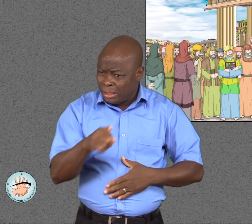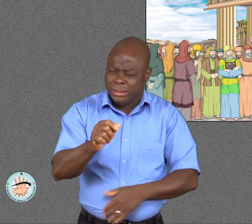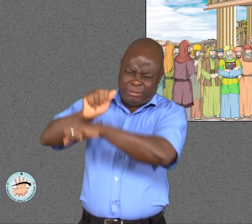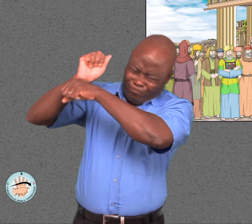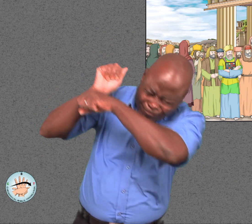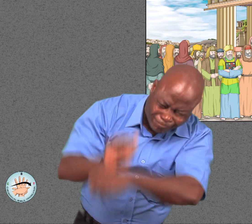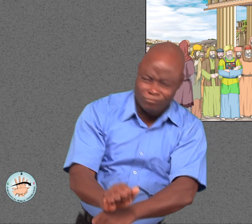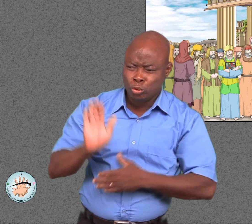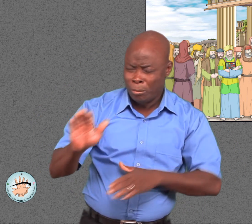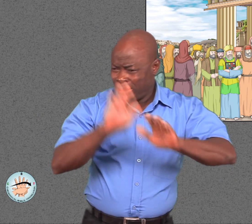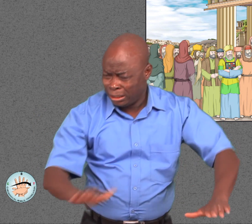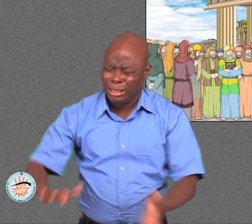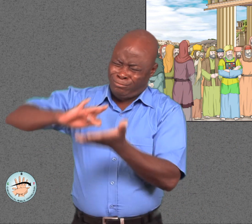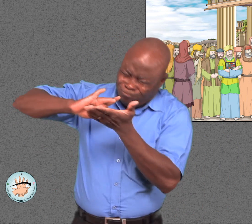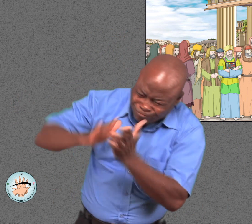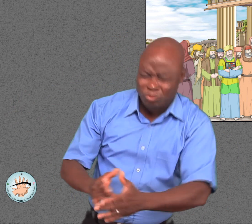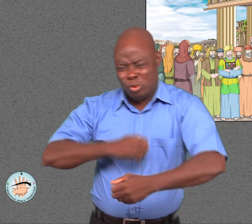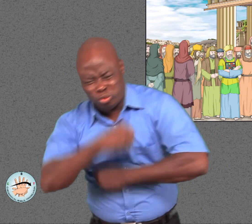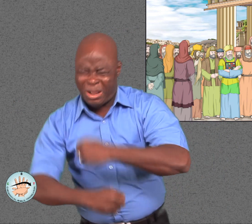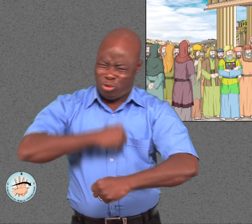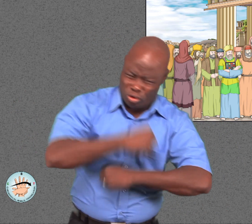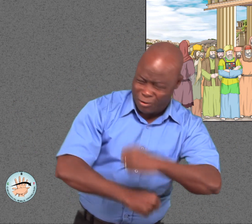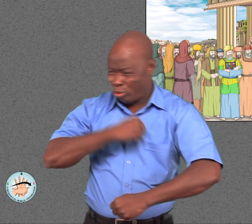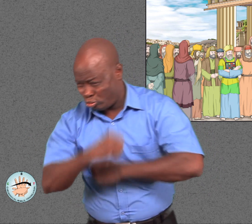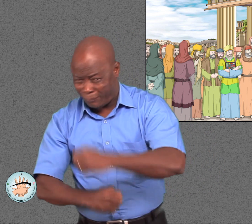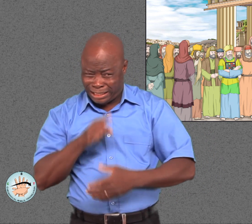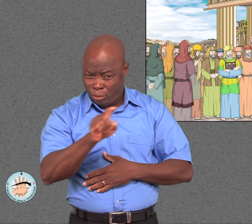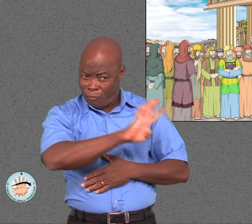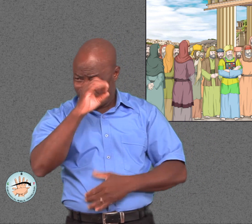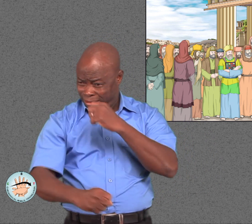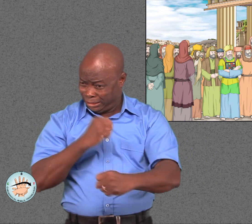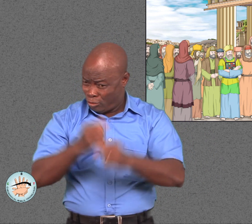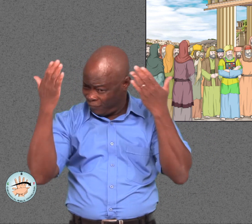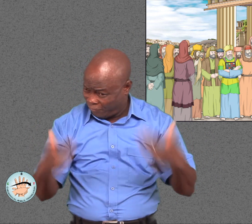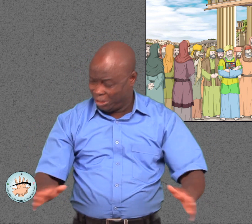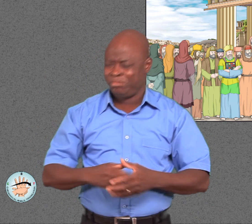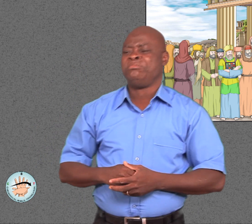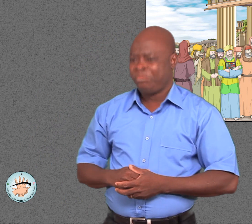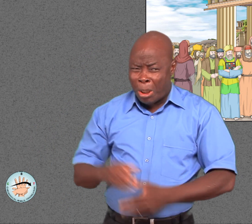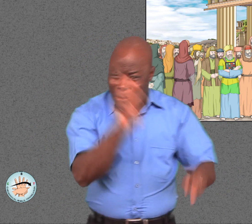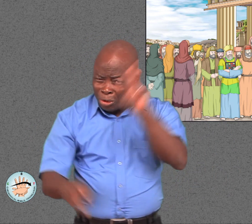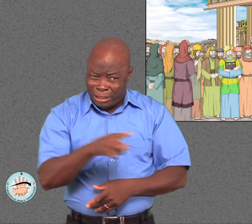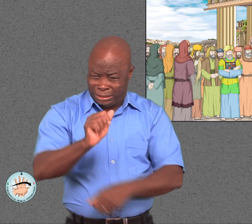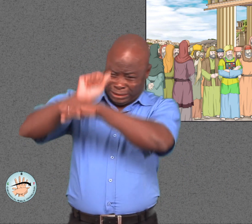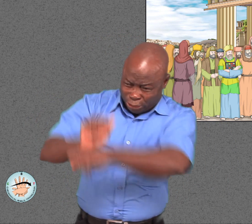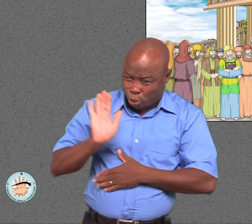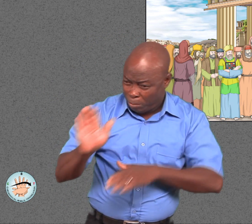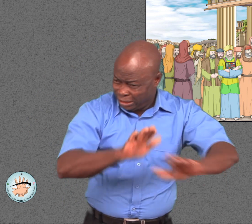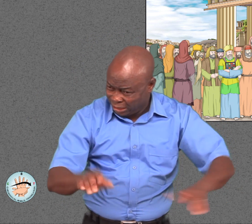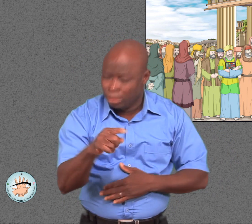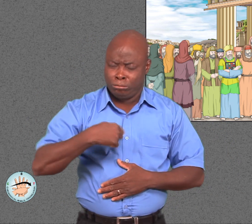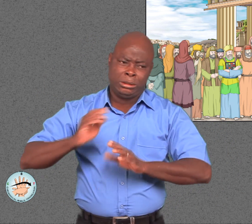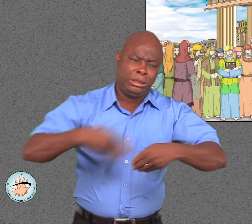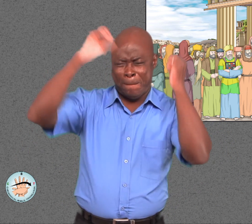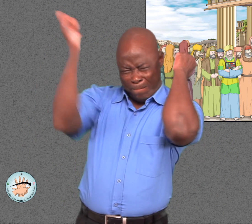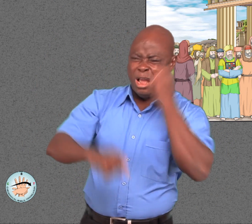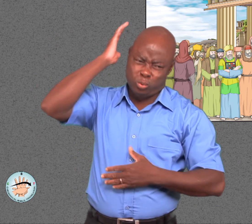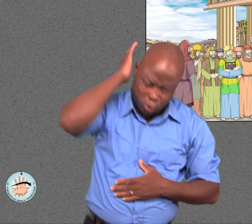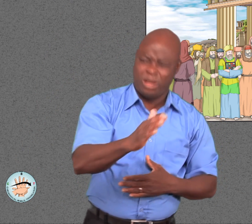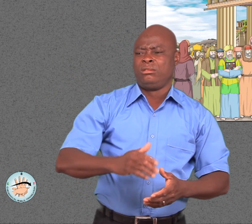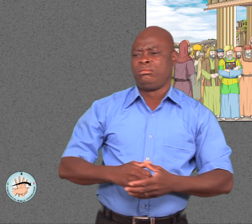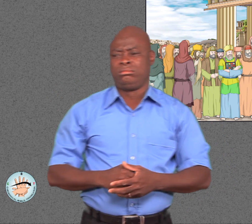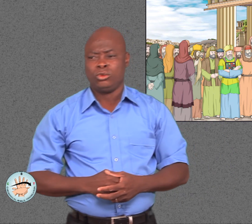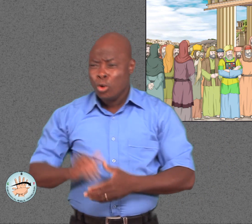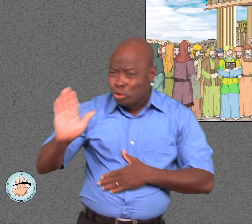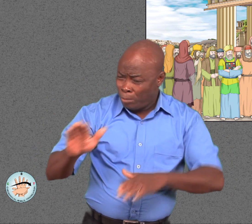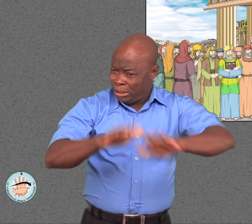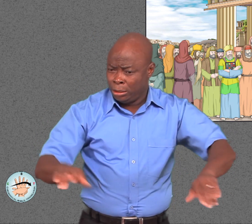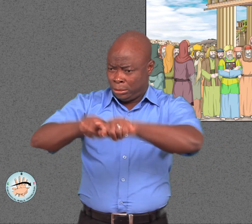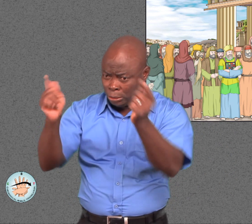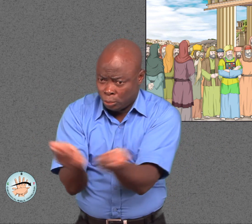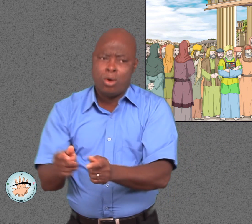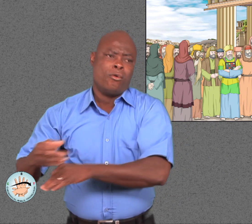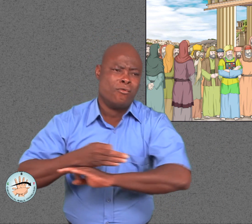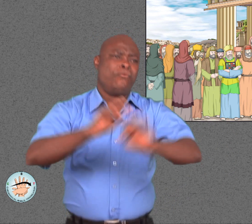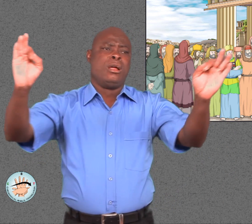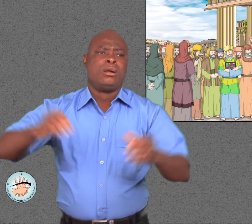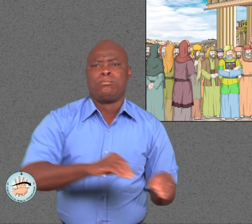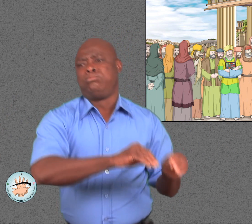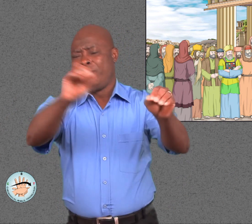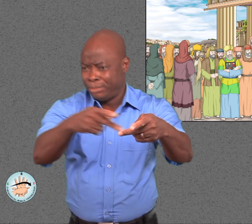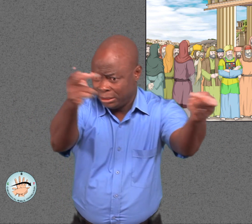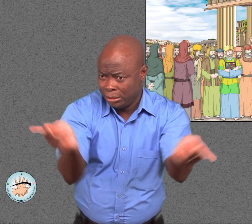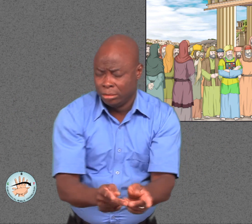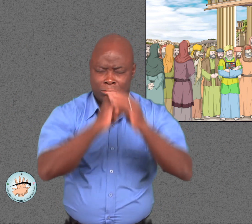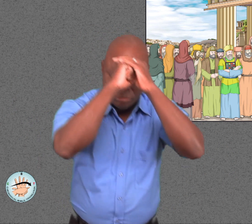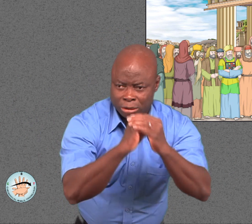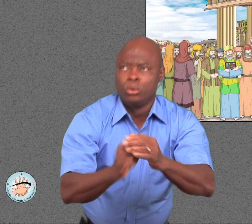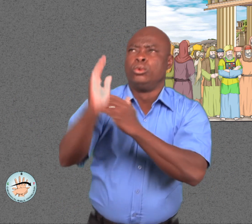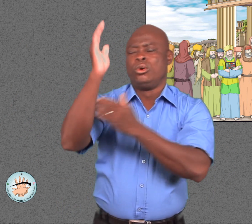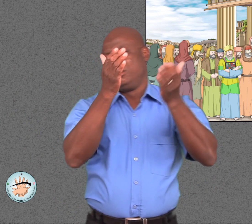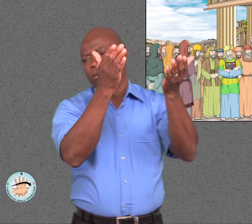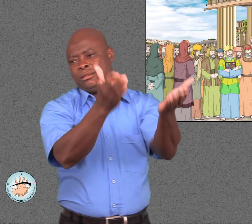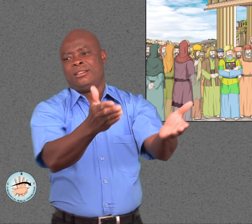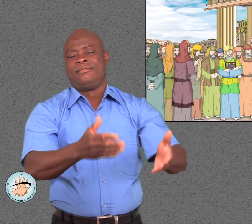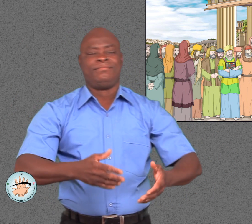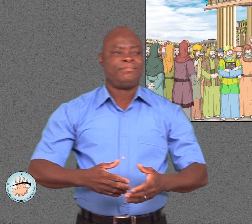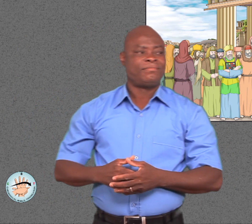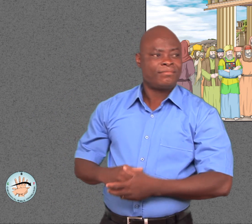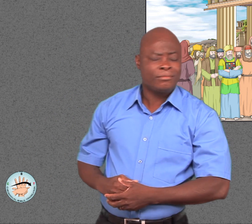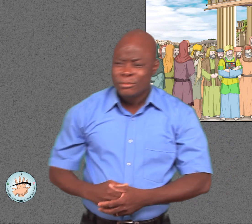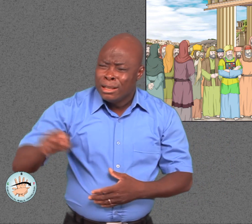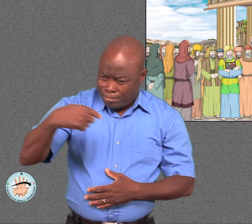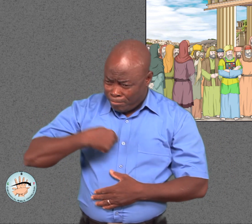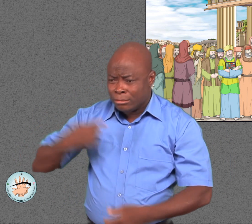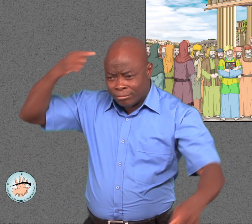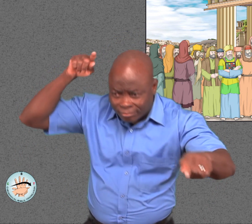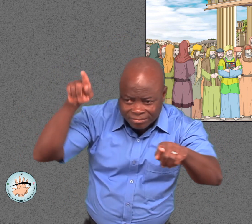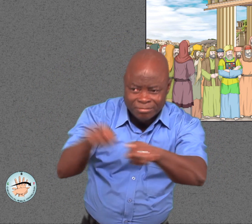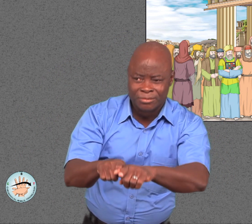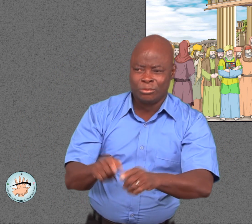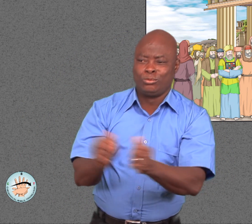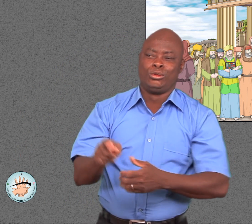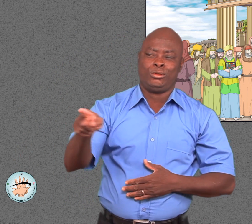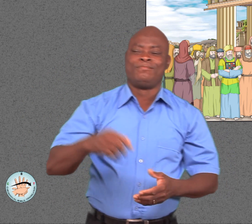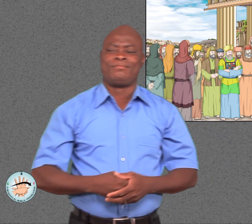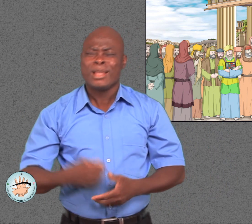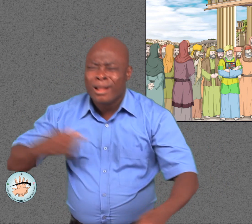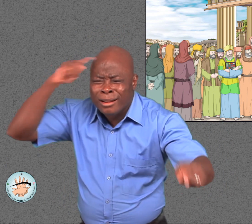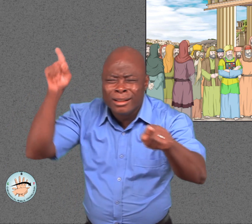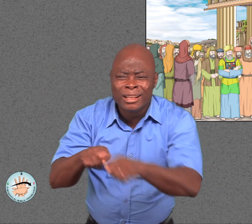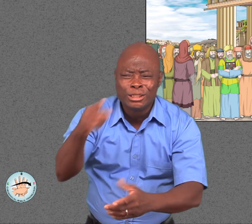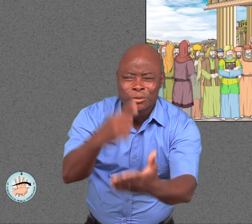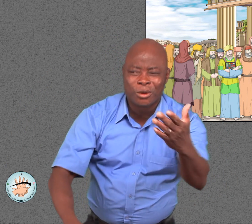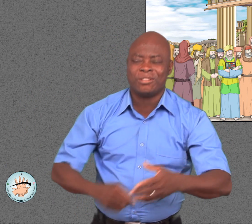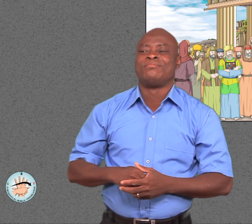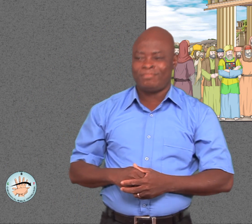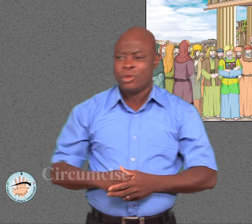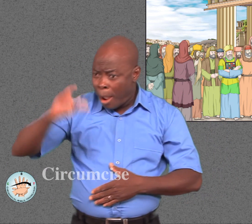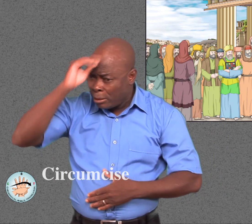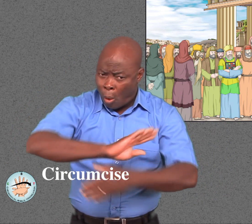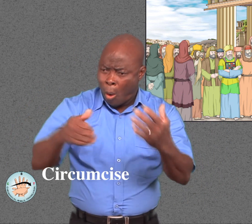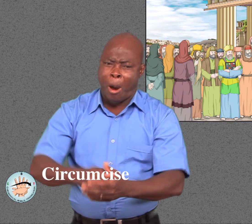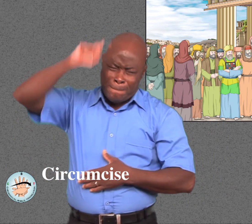‘But I will punish the nation that enslaves them,’ God said, ‘and afterward they will come forth and worship Me in this place.’